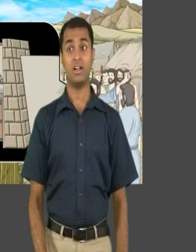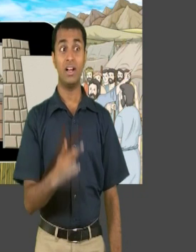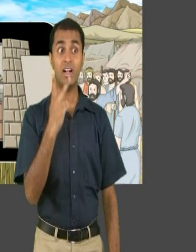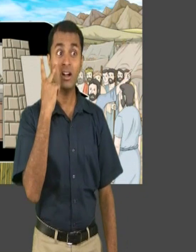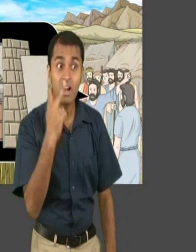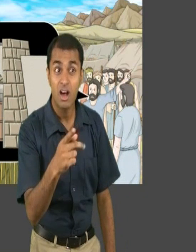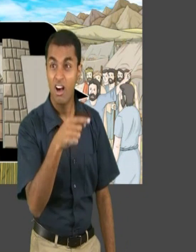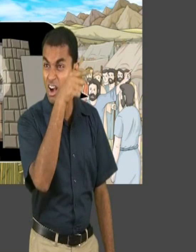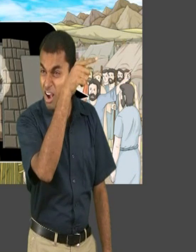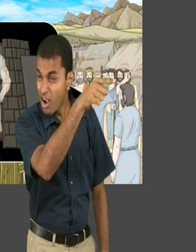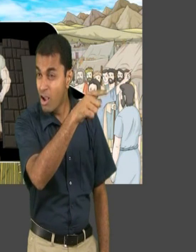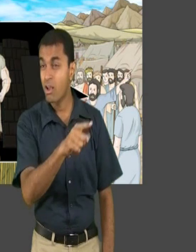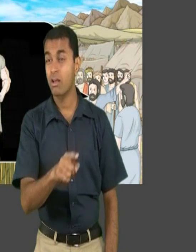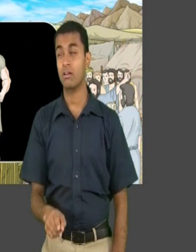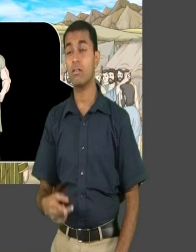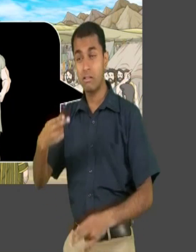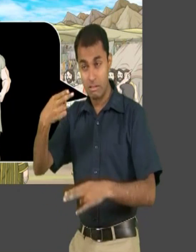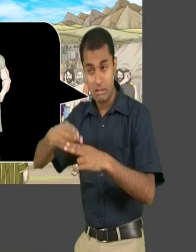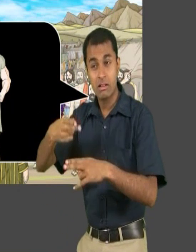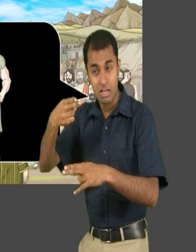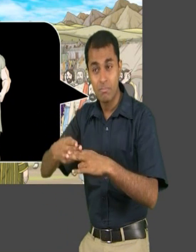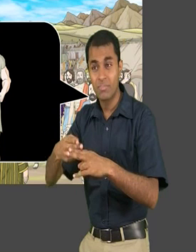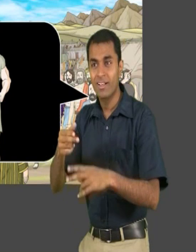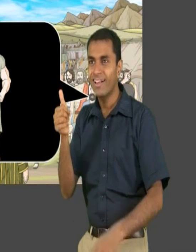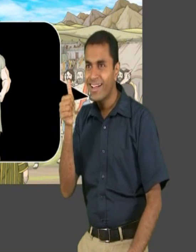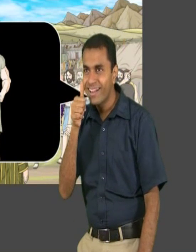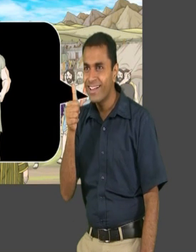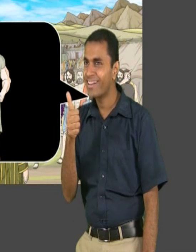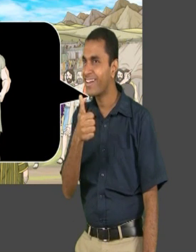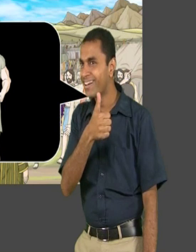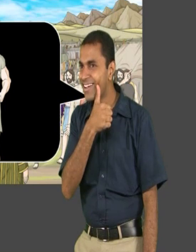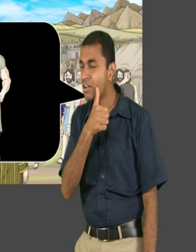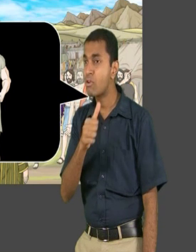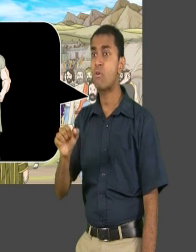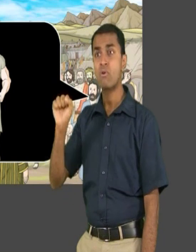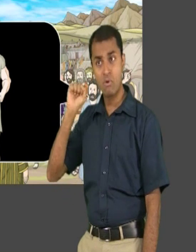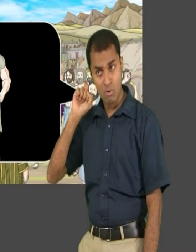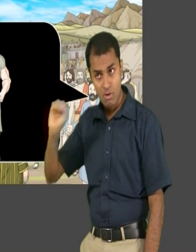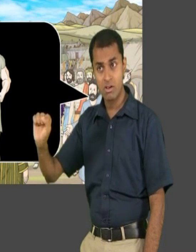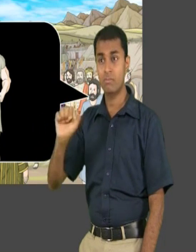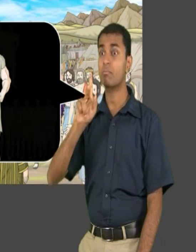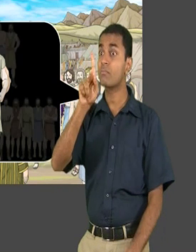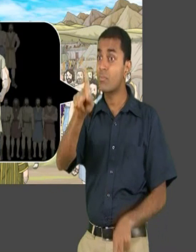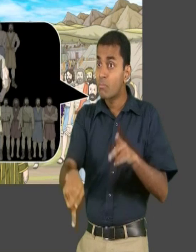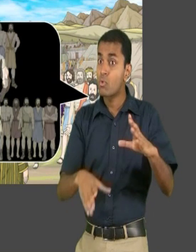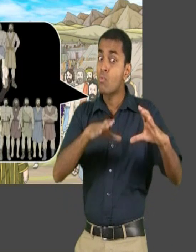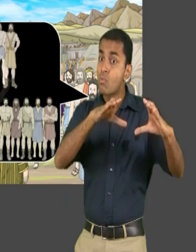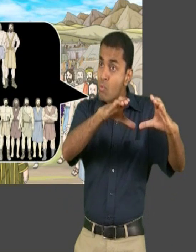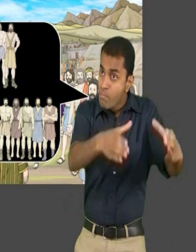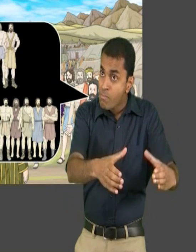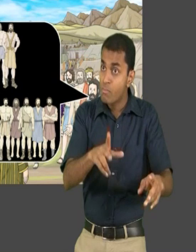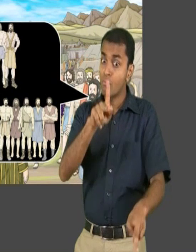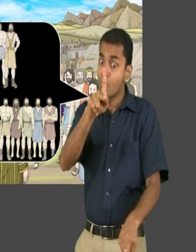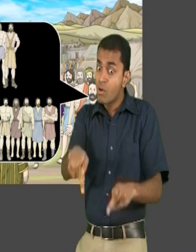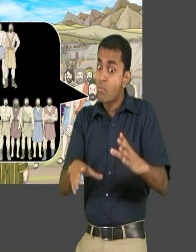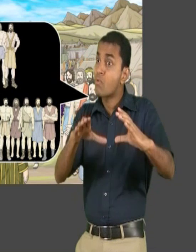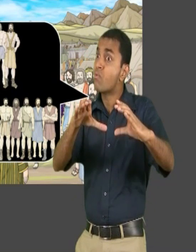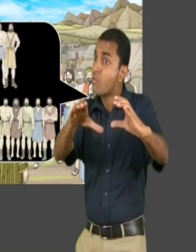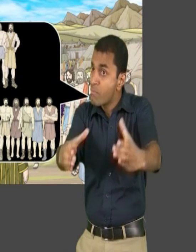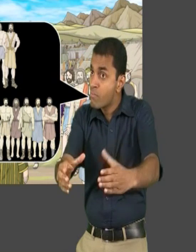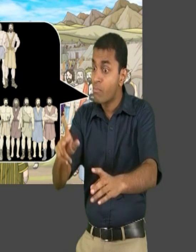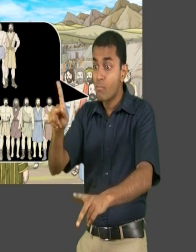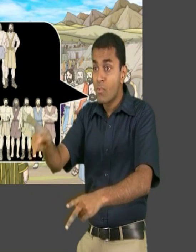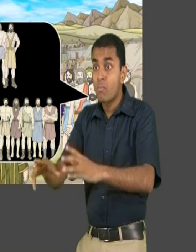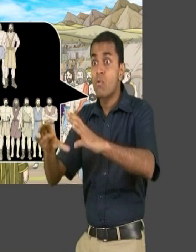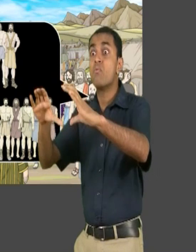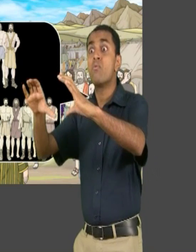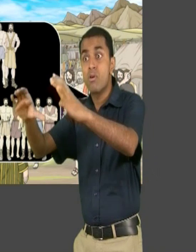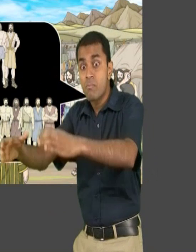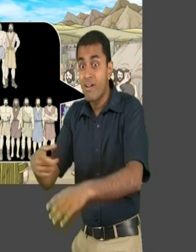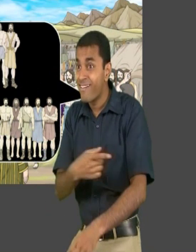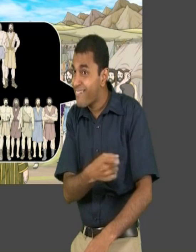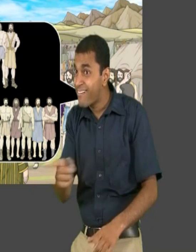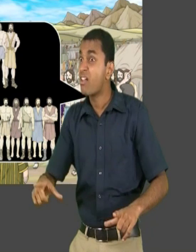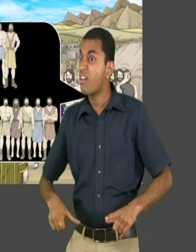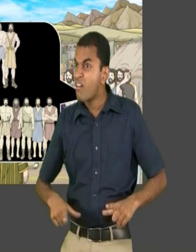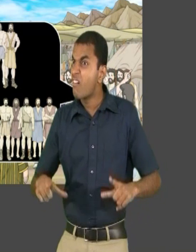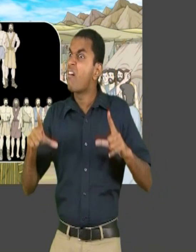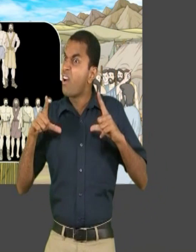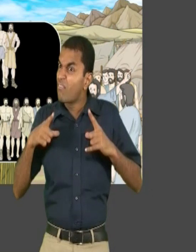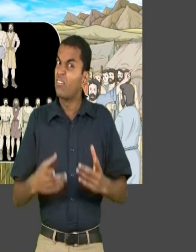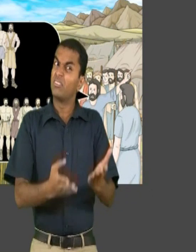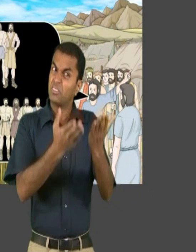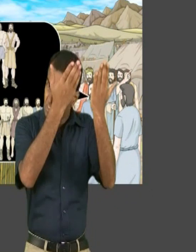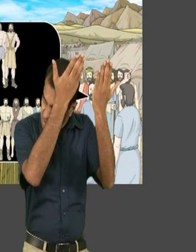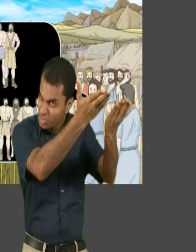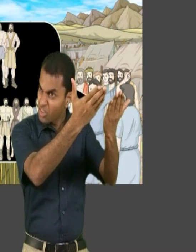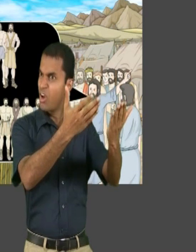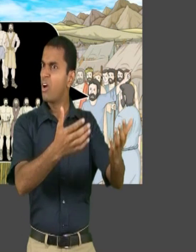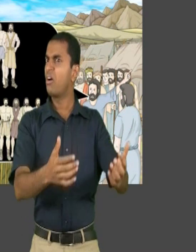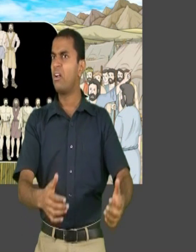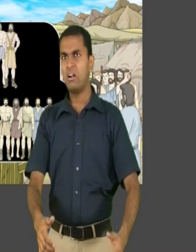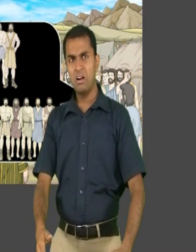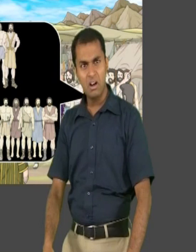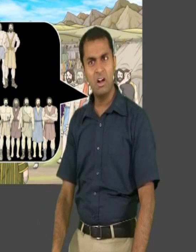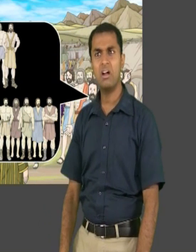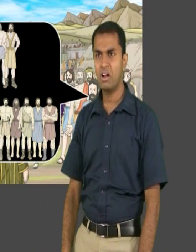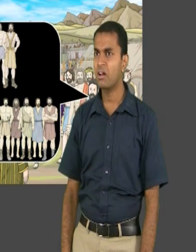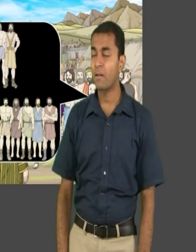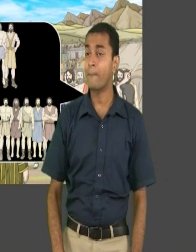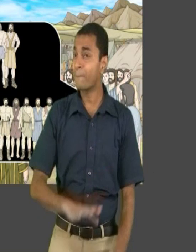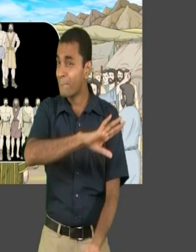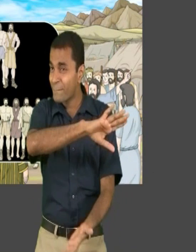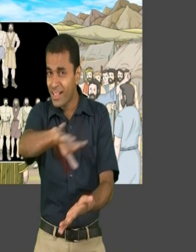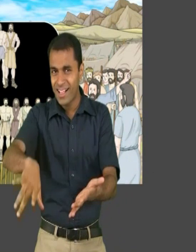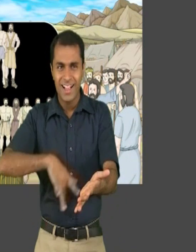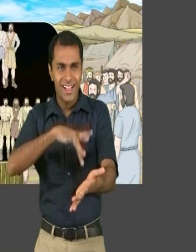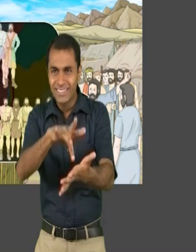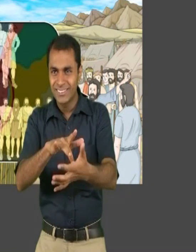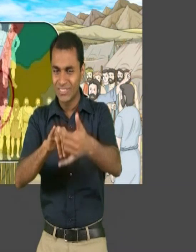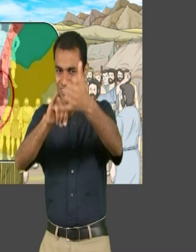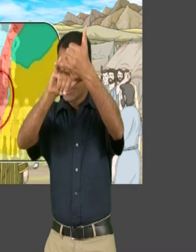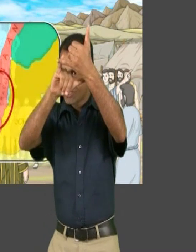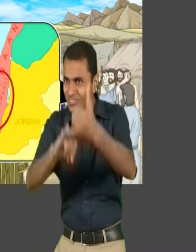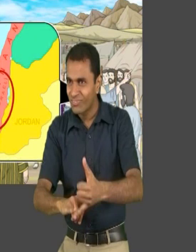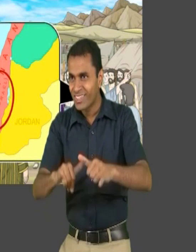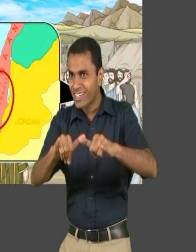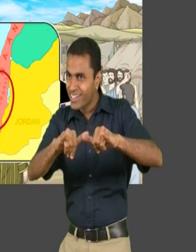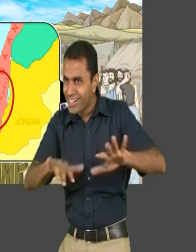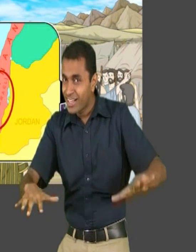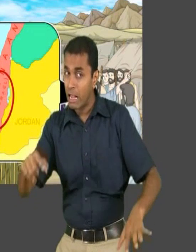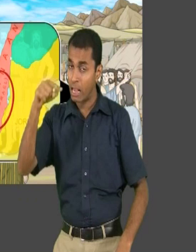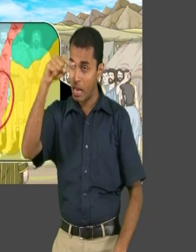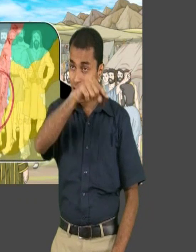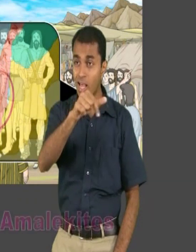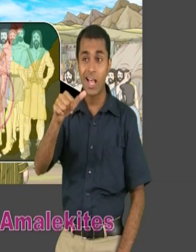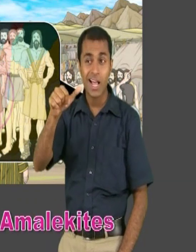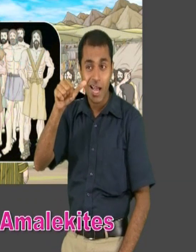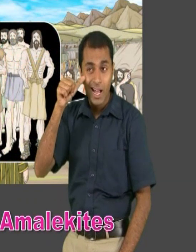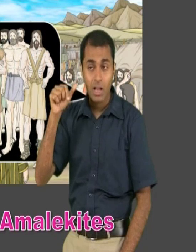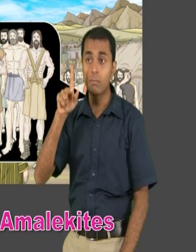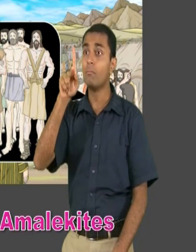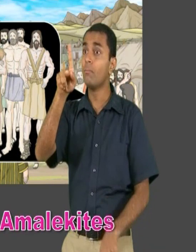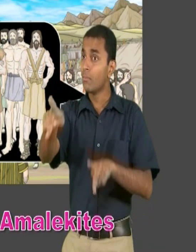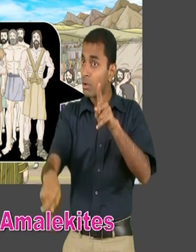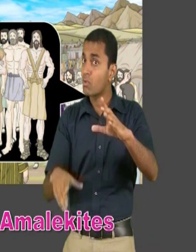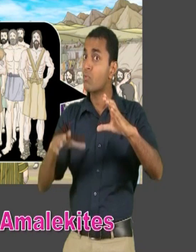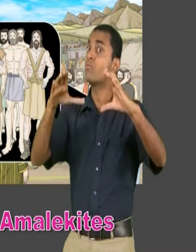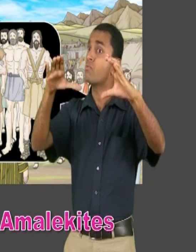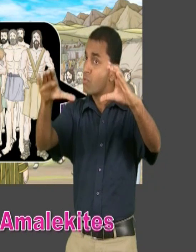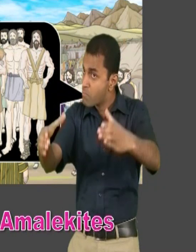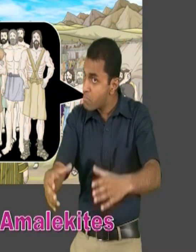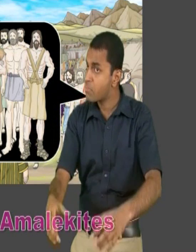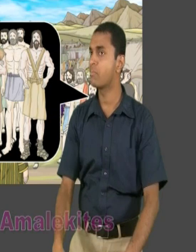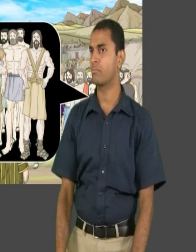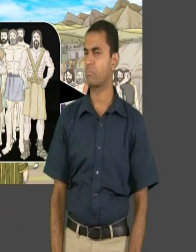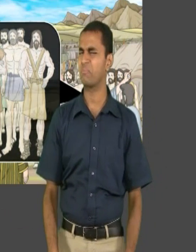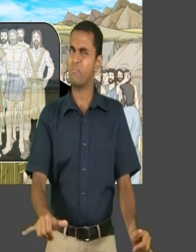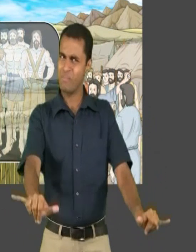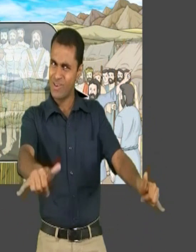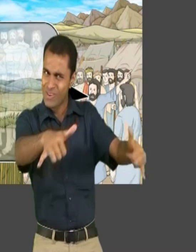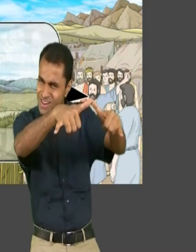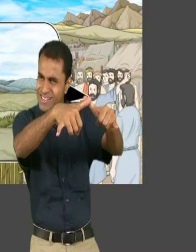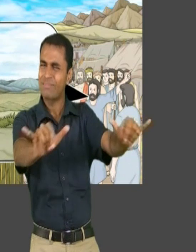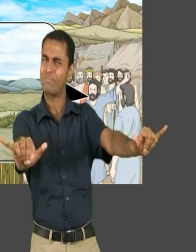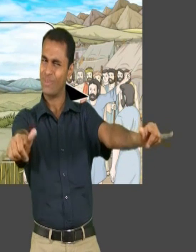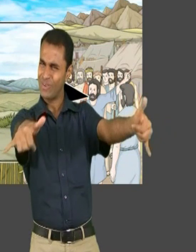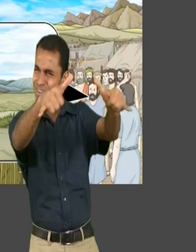We even saw the descendants of Anak there. The Amalekites live in the land of the Negev;